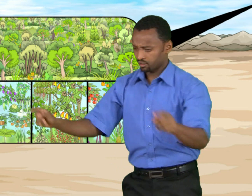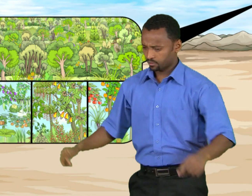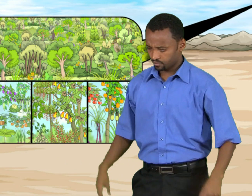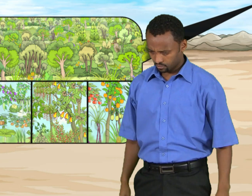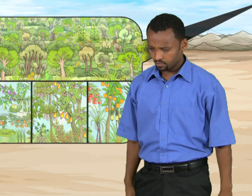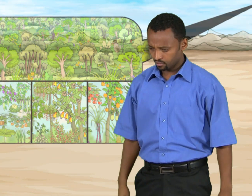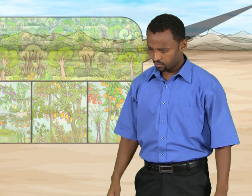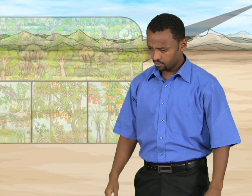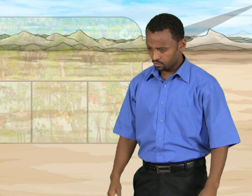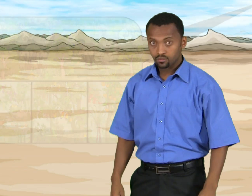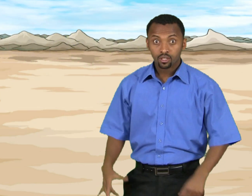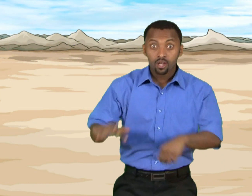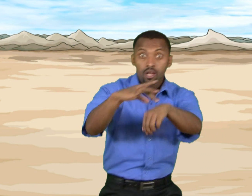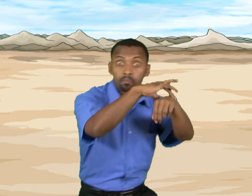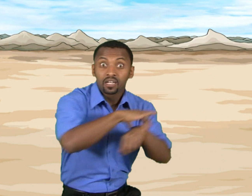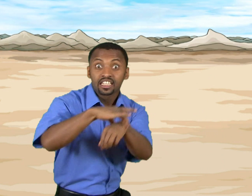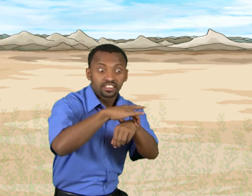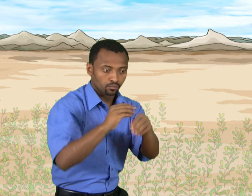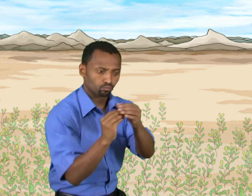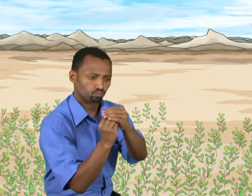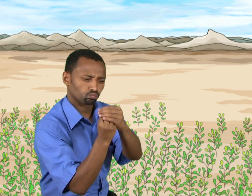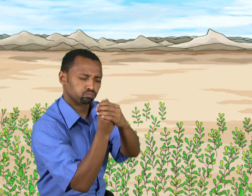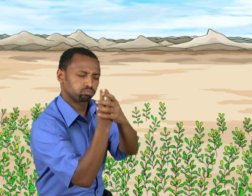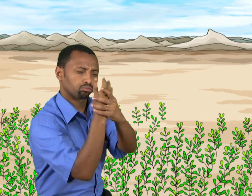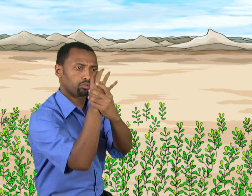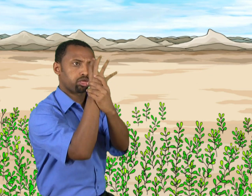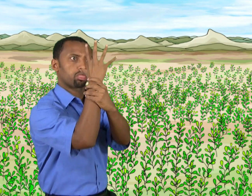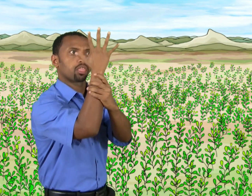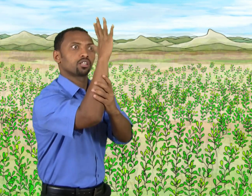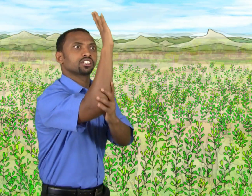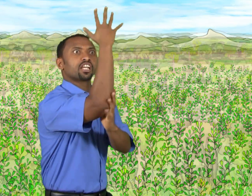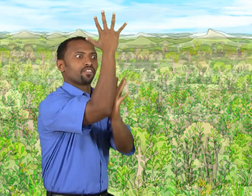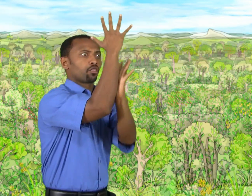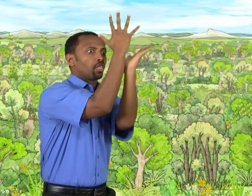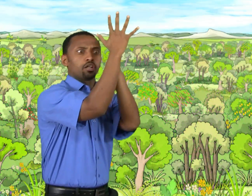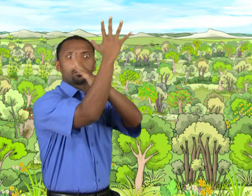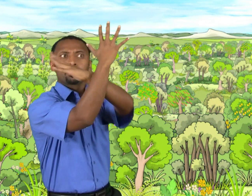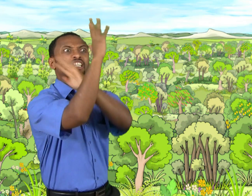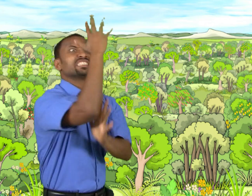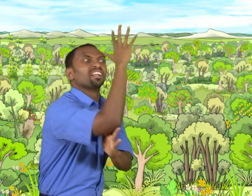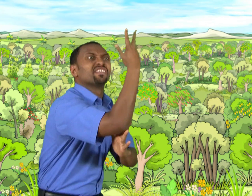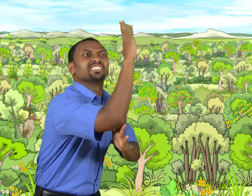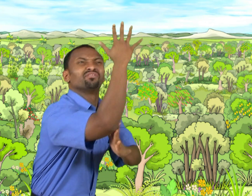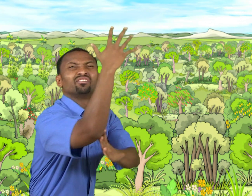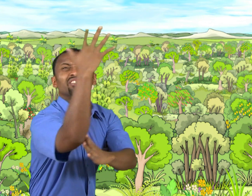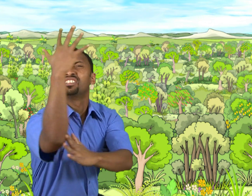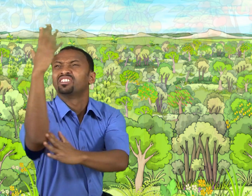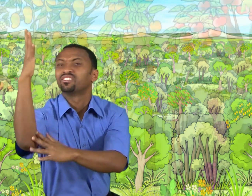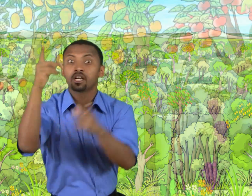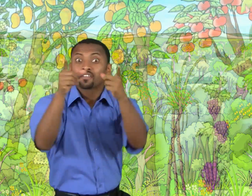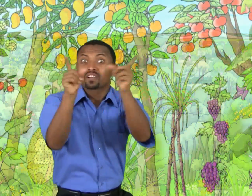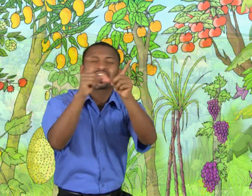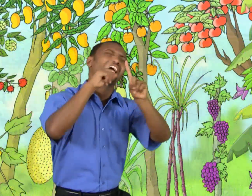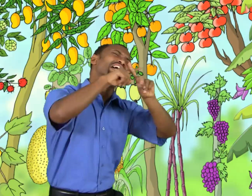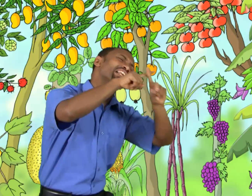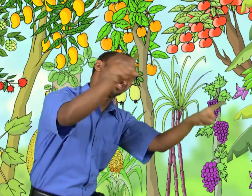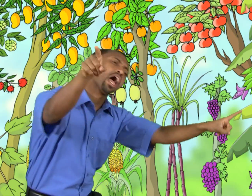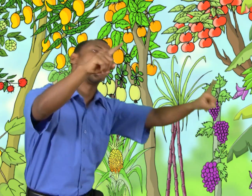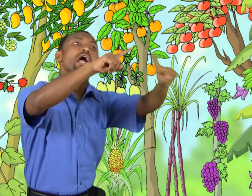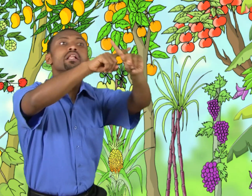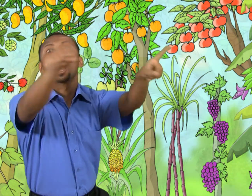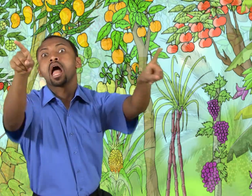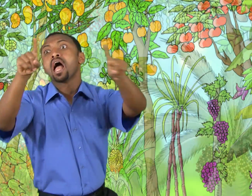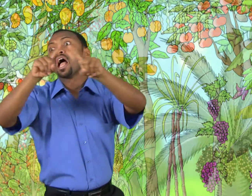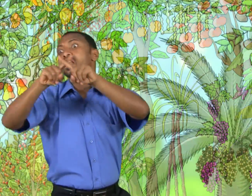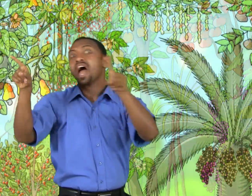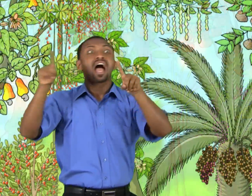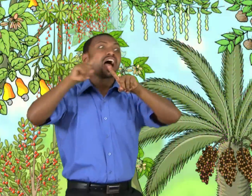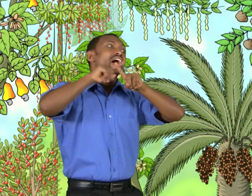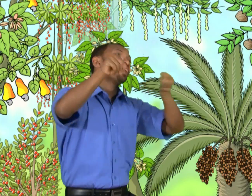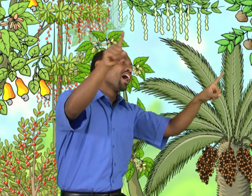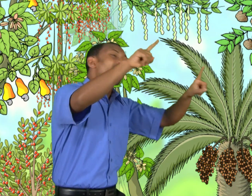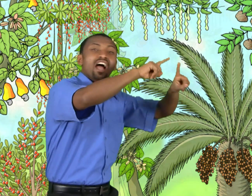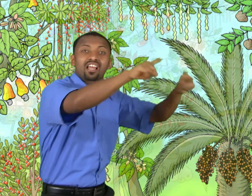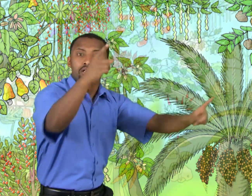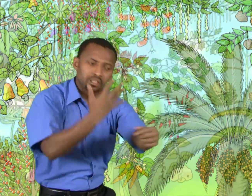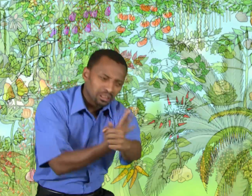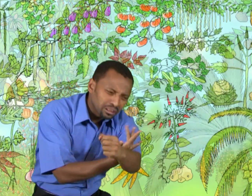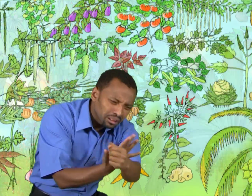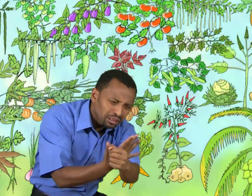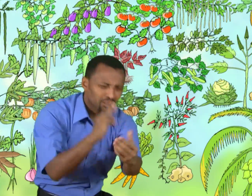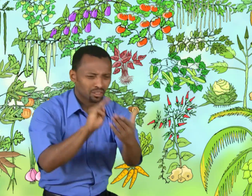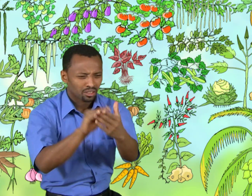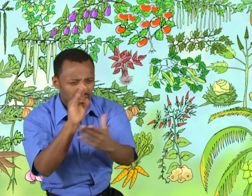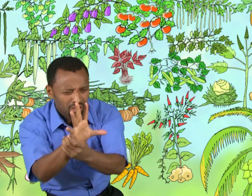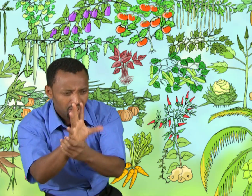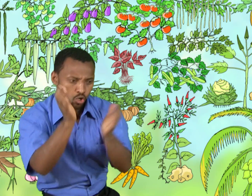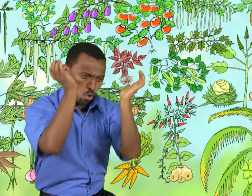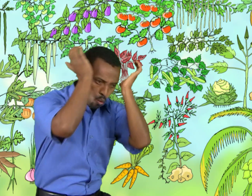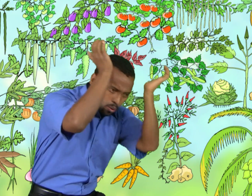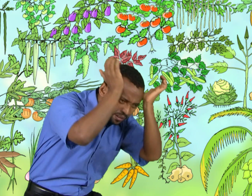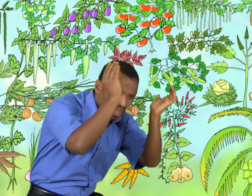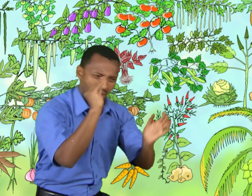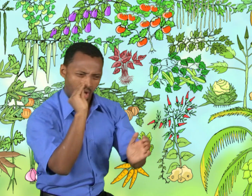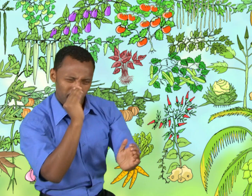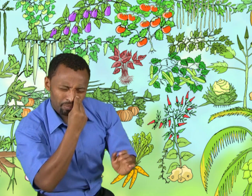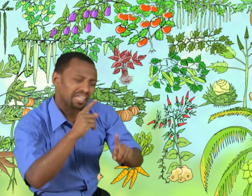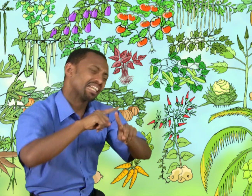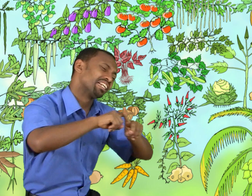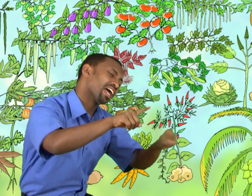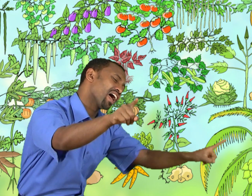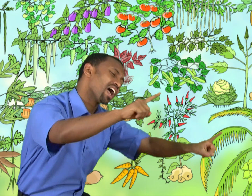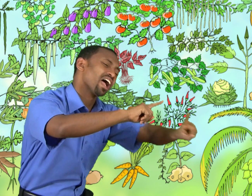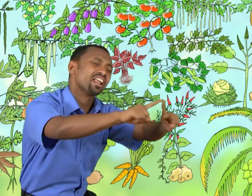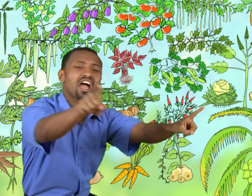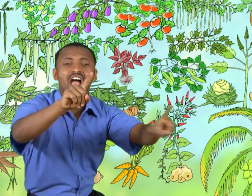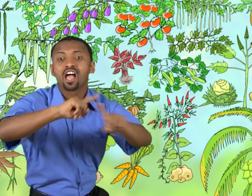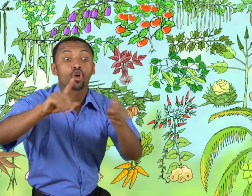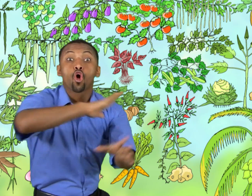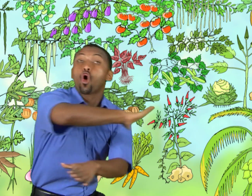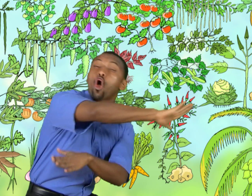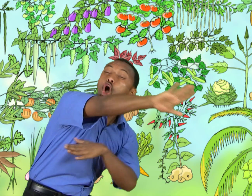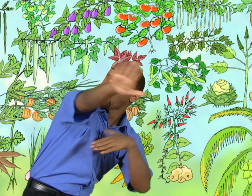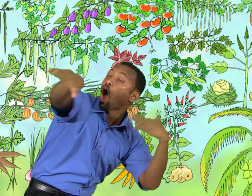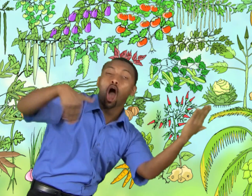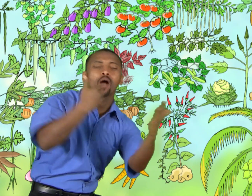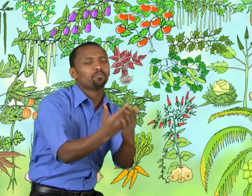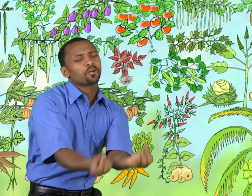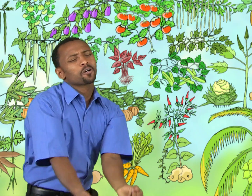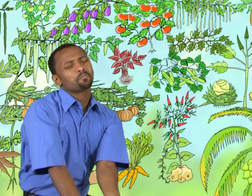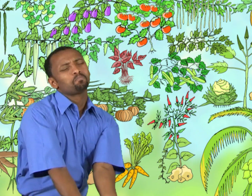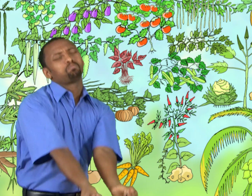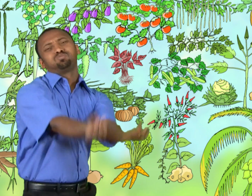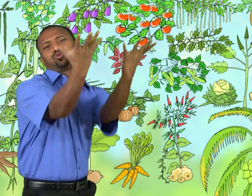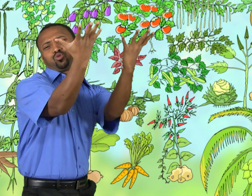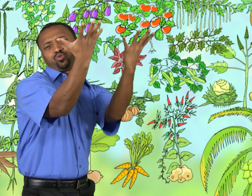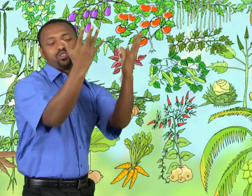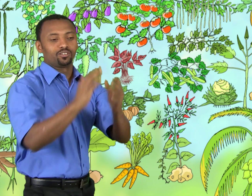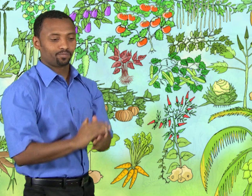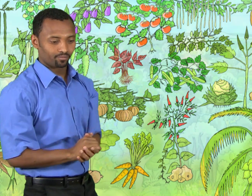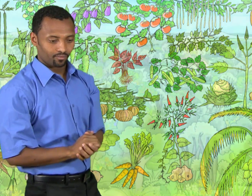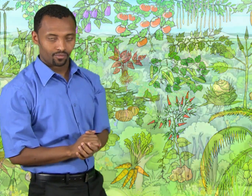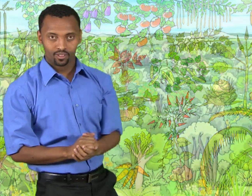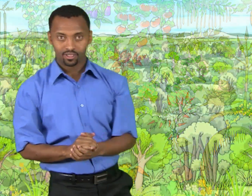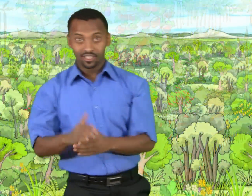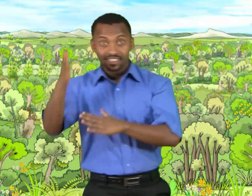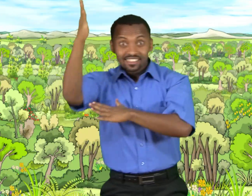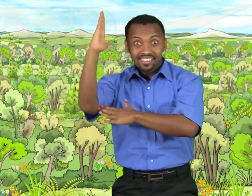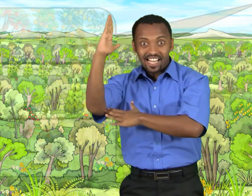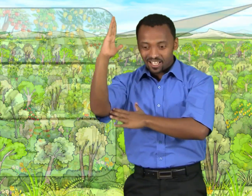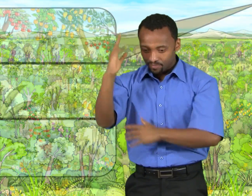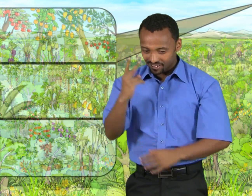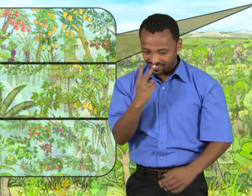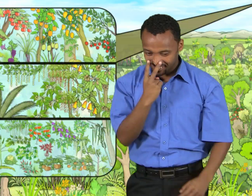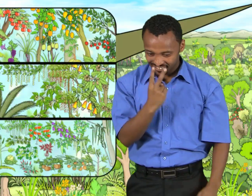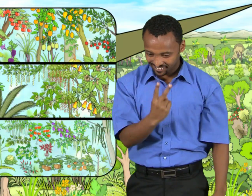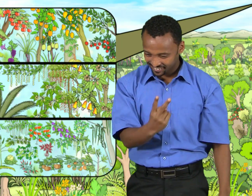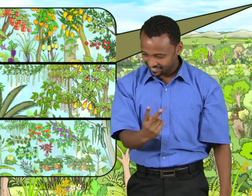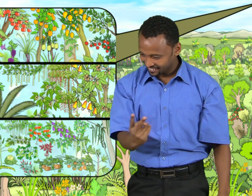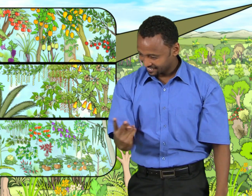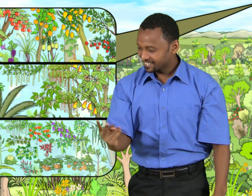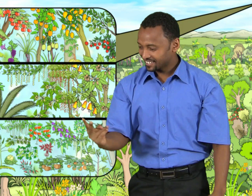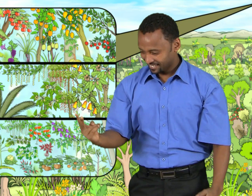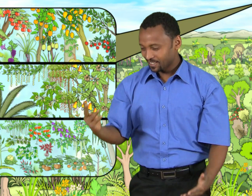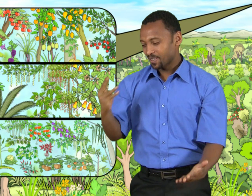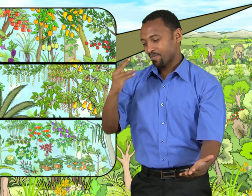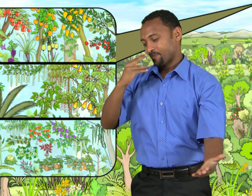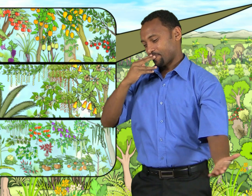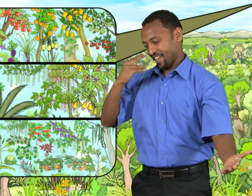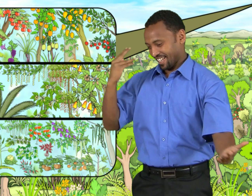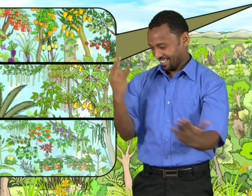The earth produced vegetation: seed-bearing plants according to their kinds and trees bearing fruit with seed according to their kinds. And God saw that it was good.